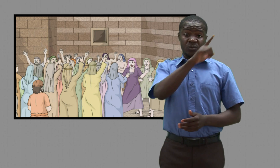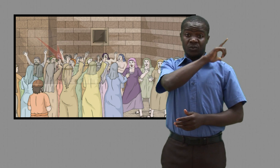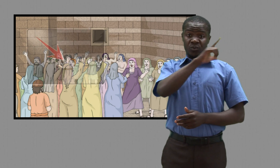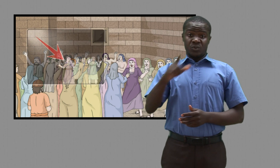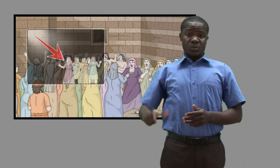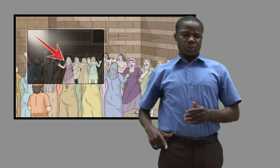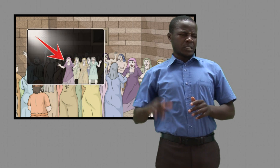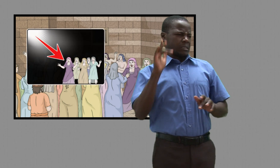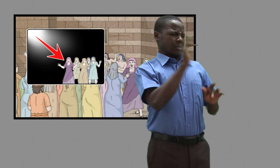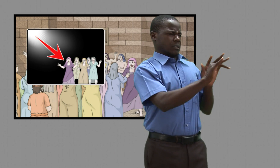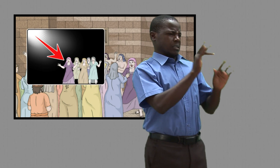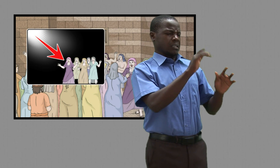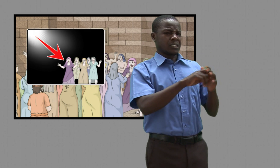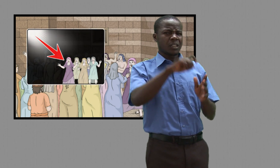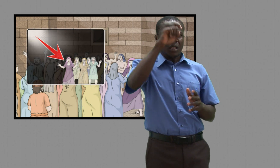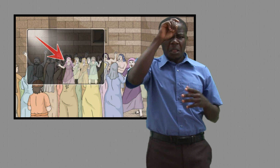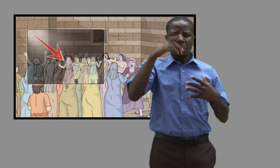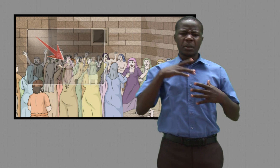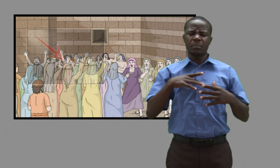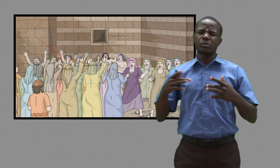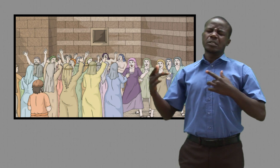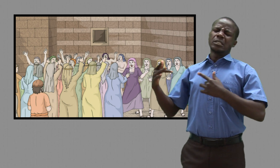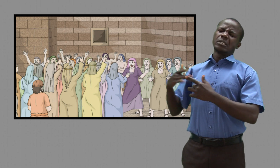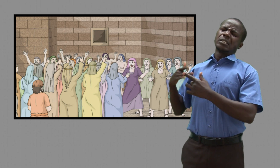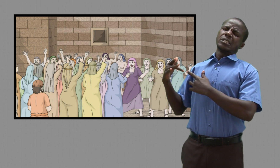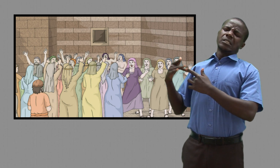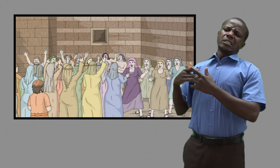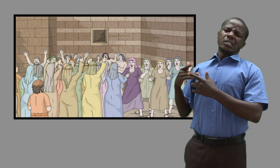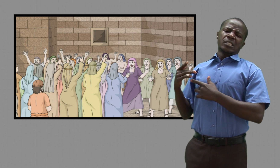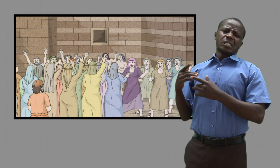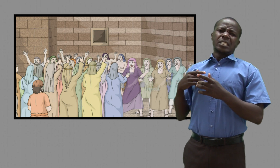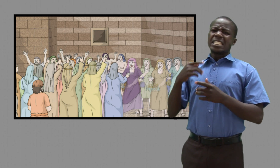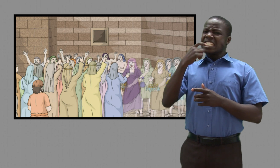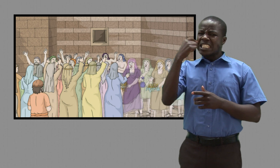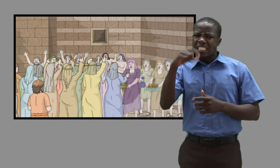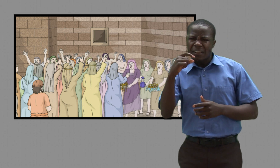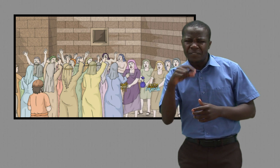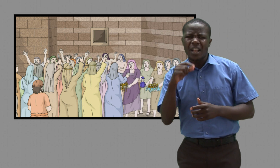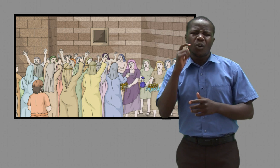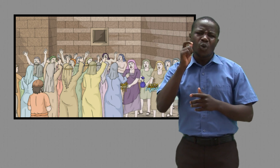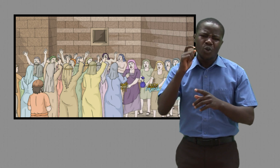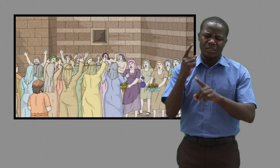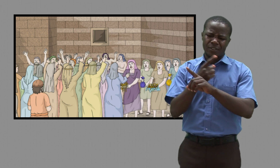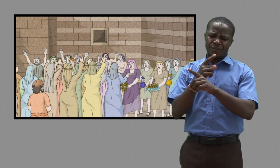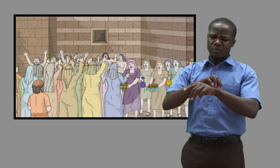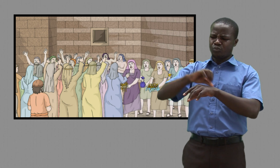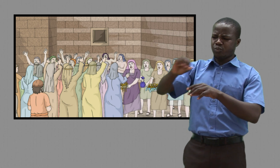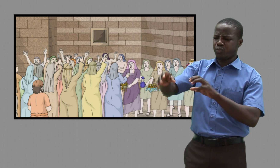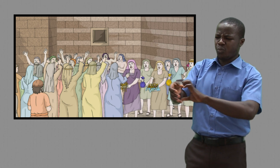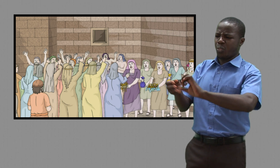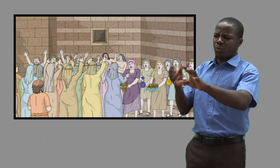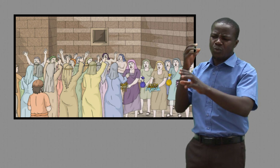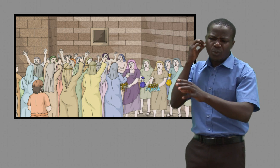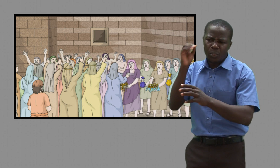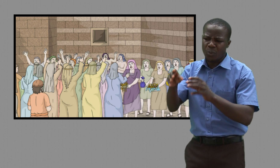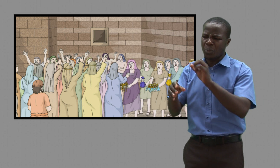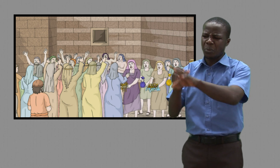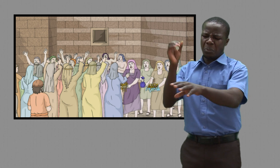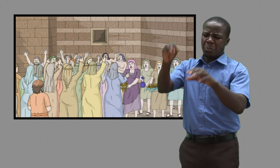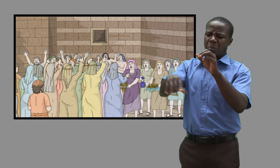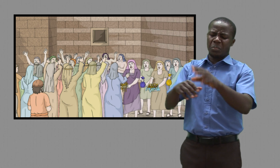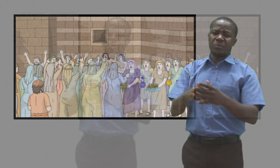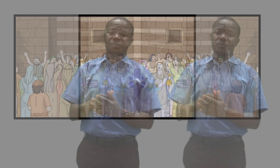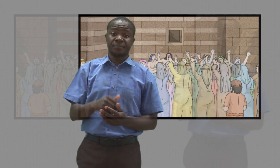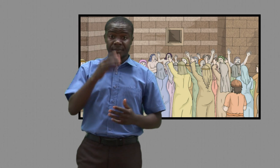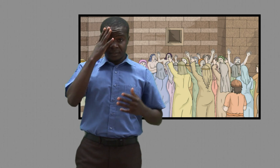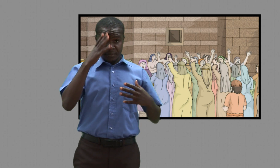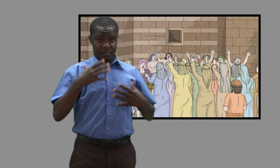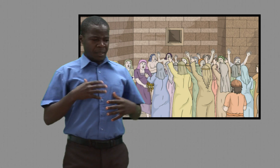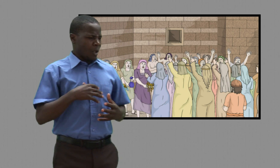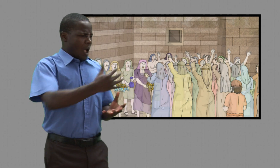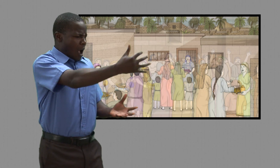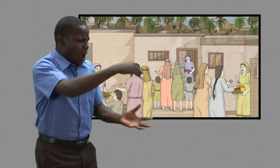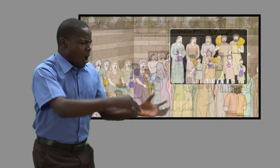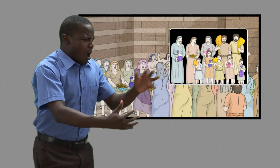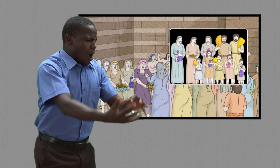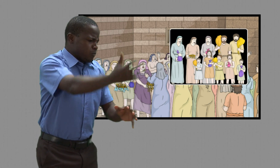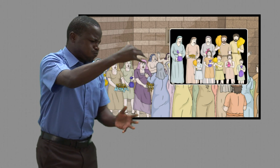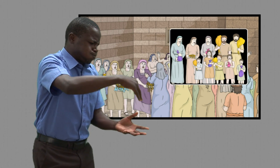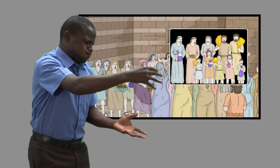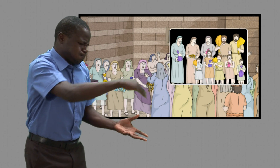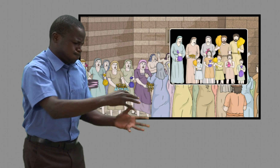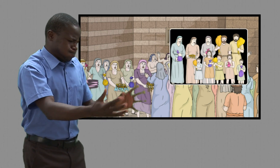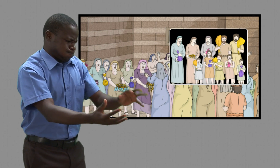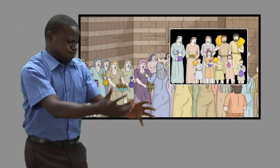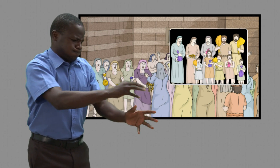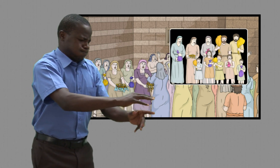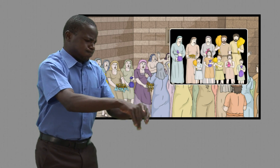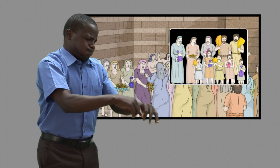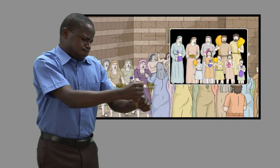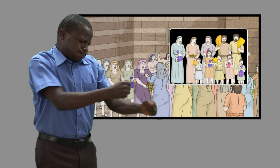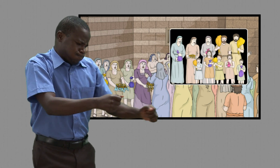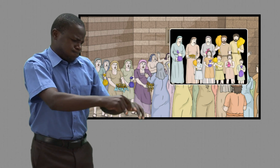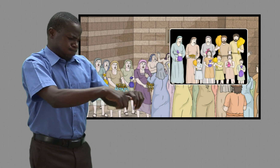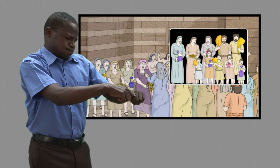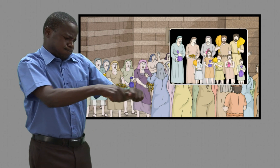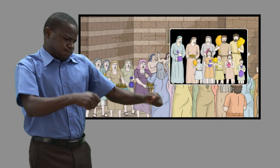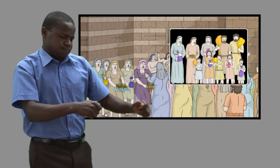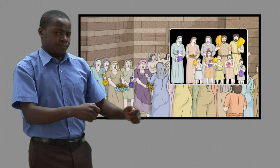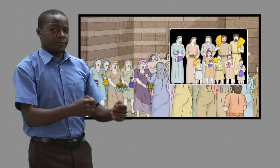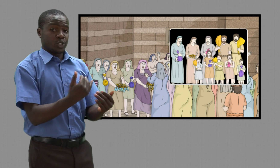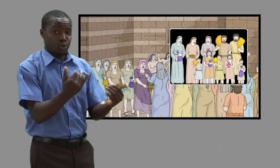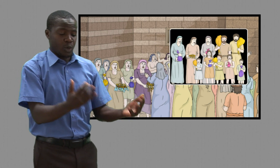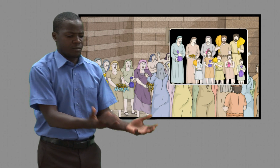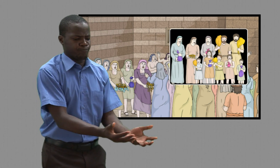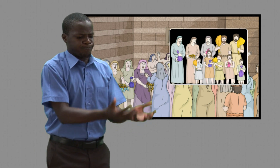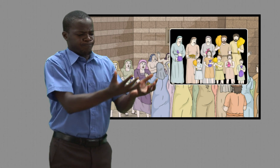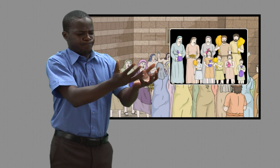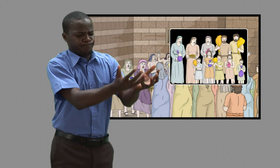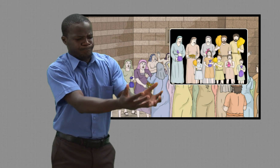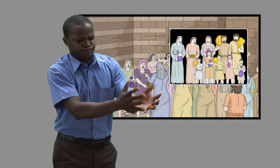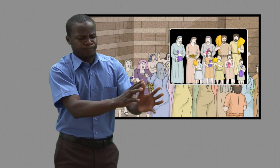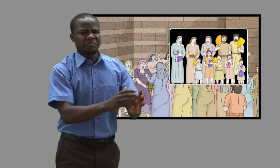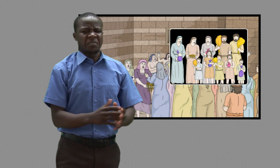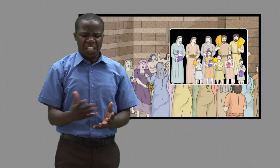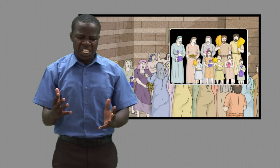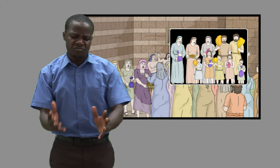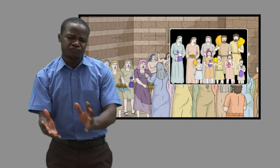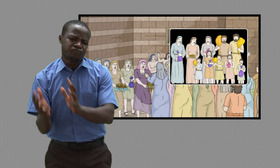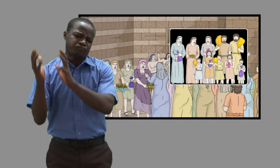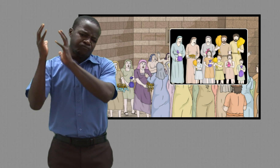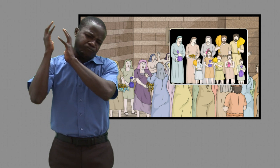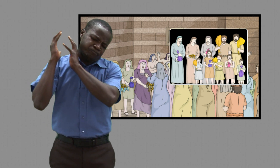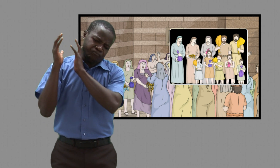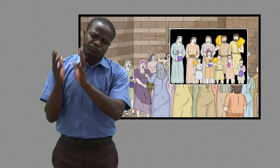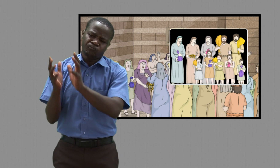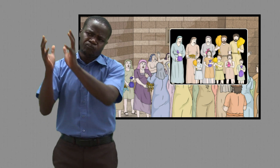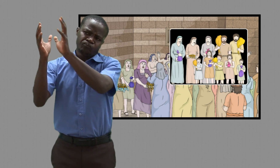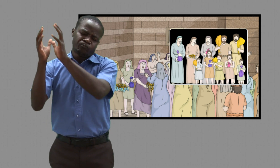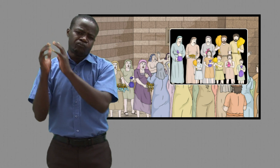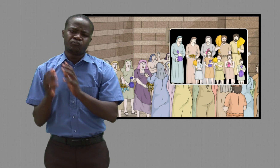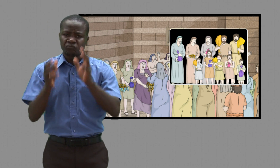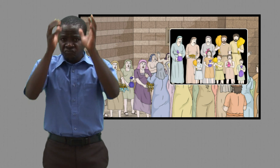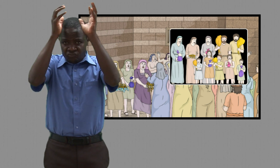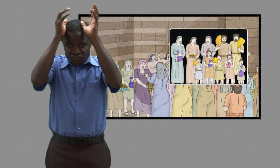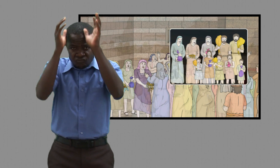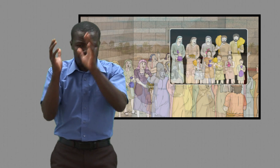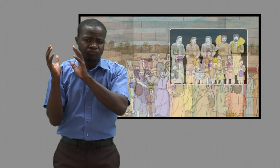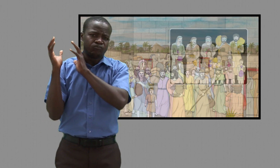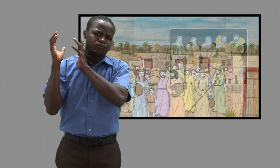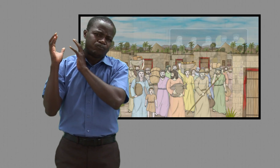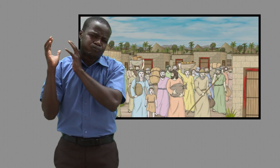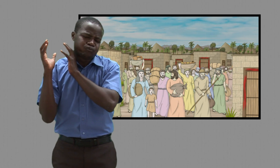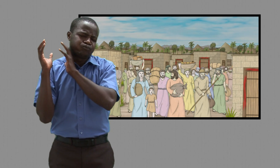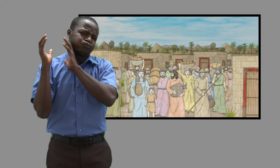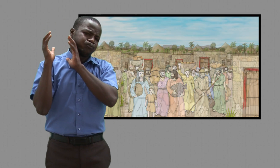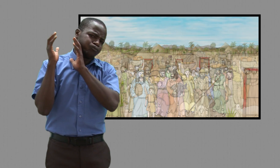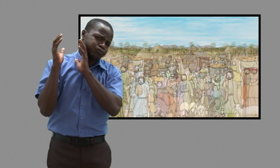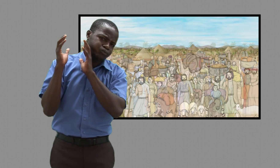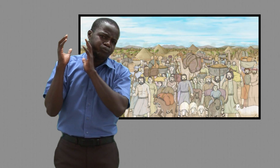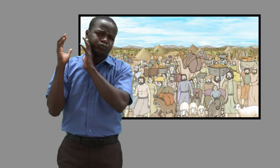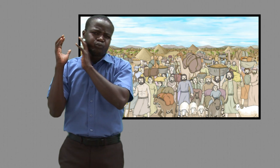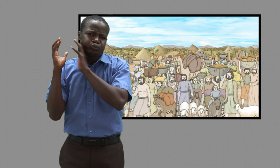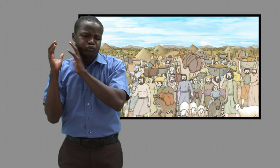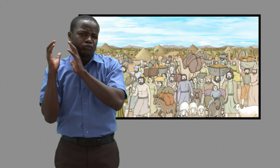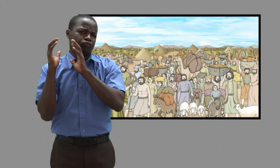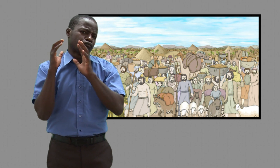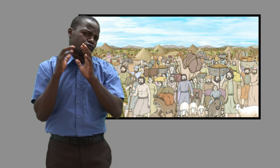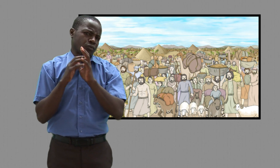And the LORD gave the people such favor in the sight of the Egyptians that they granted their request. In this way they plundered the Egyptians.